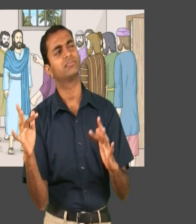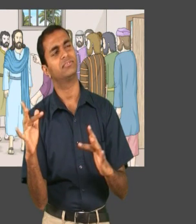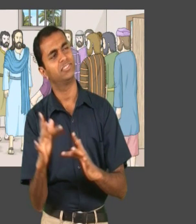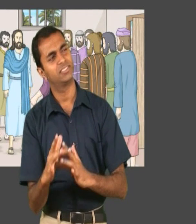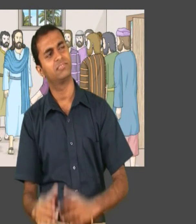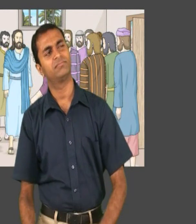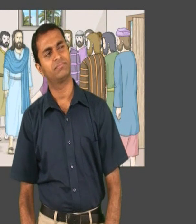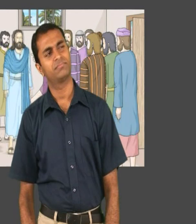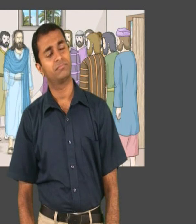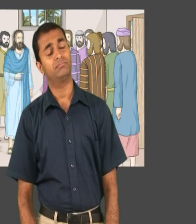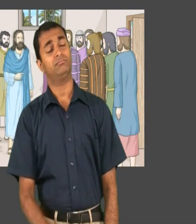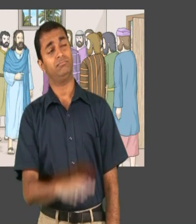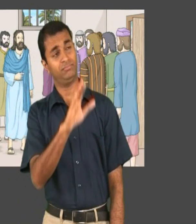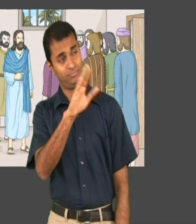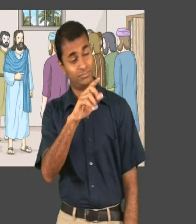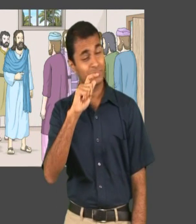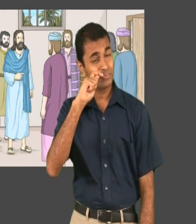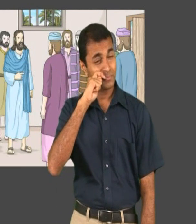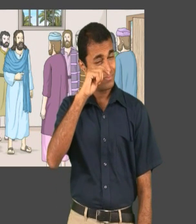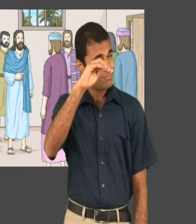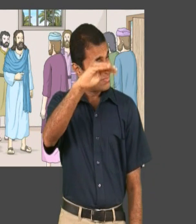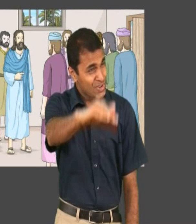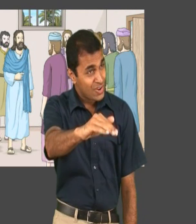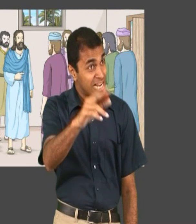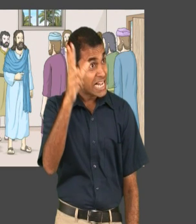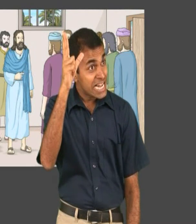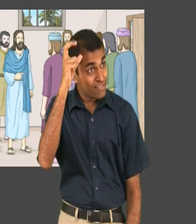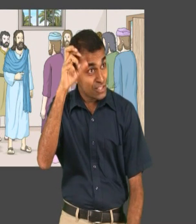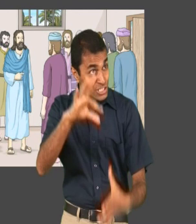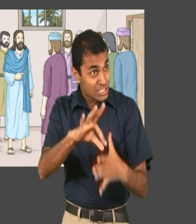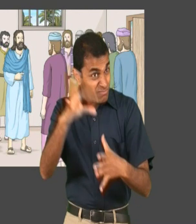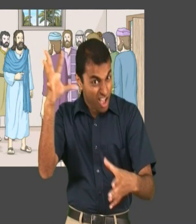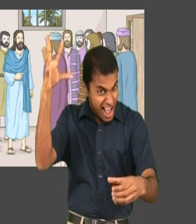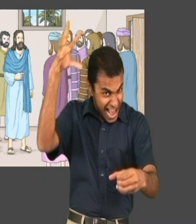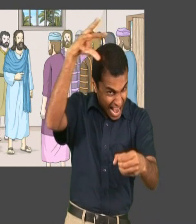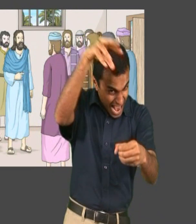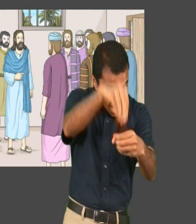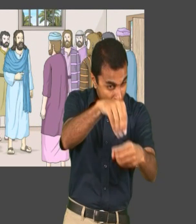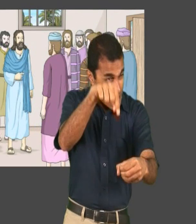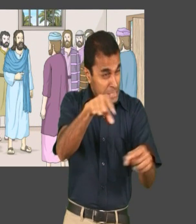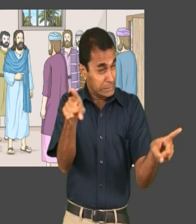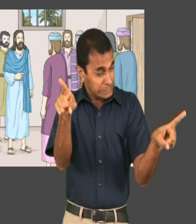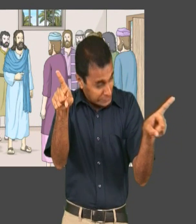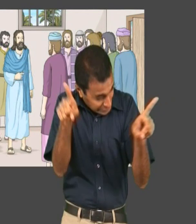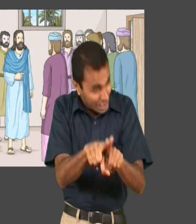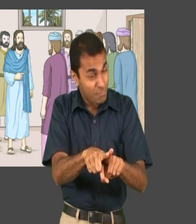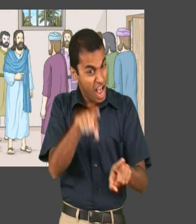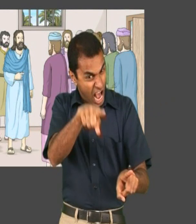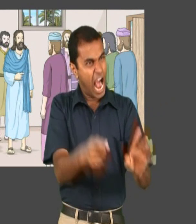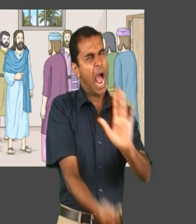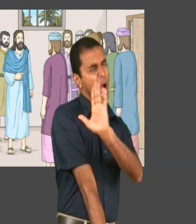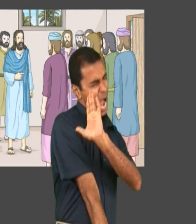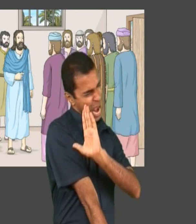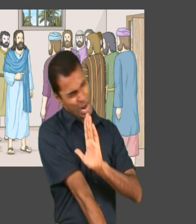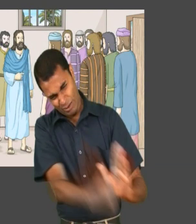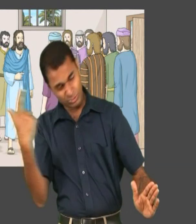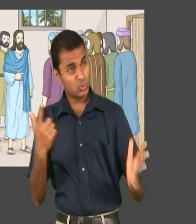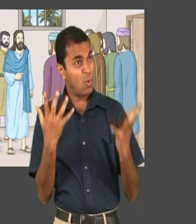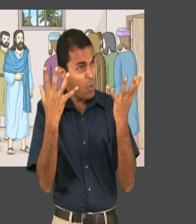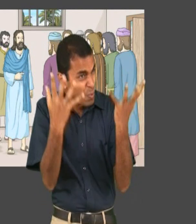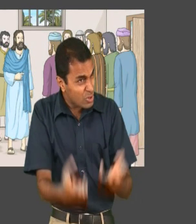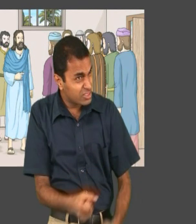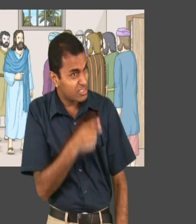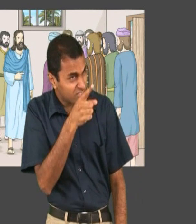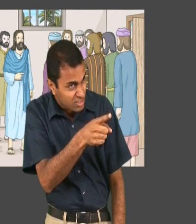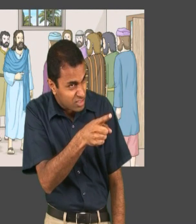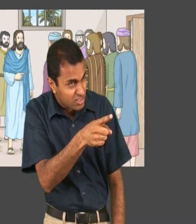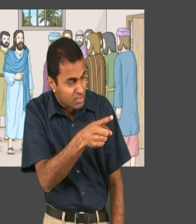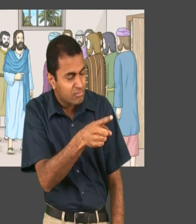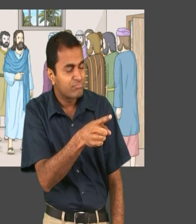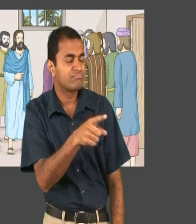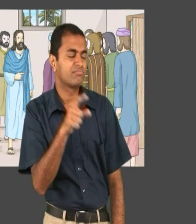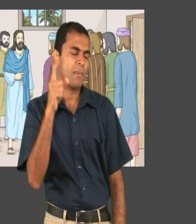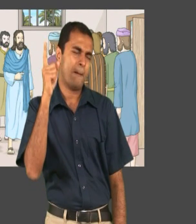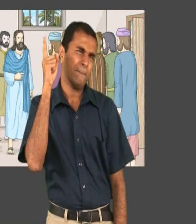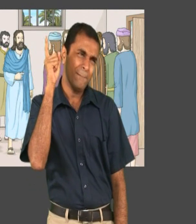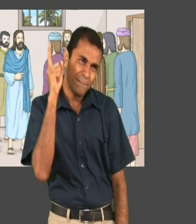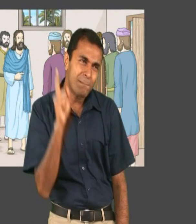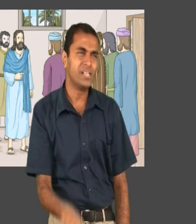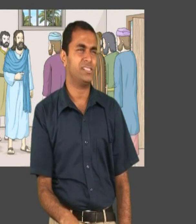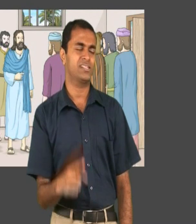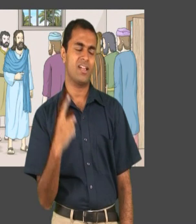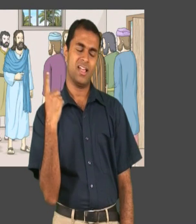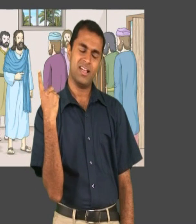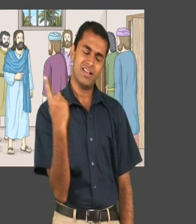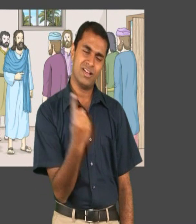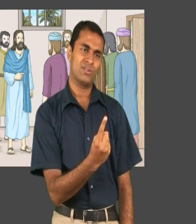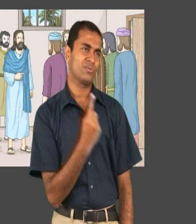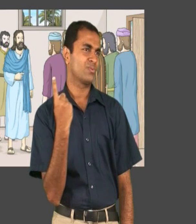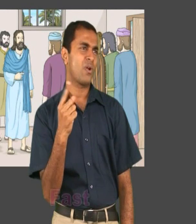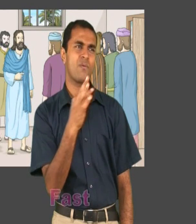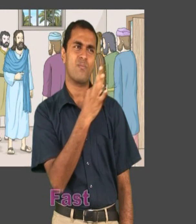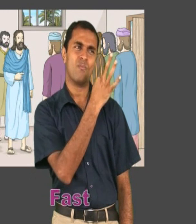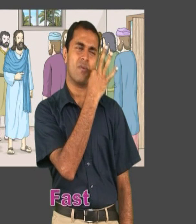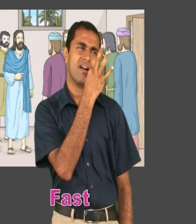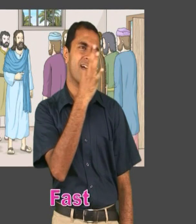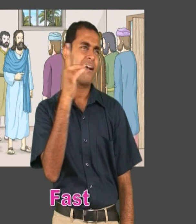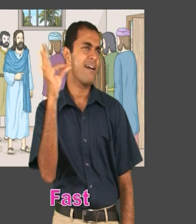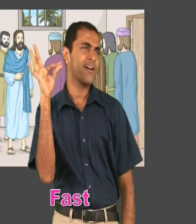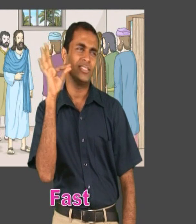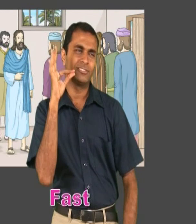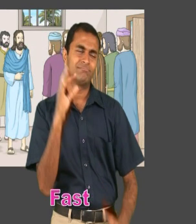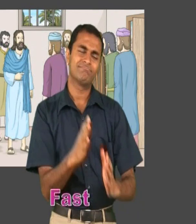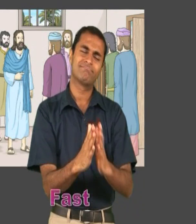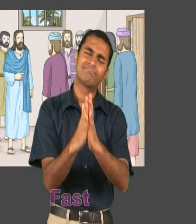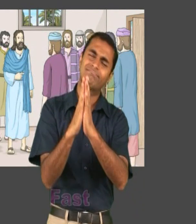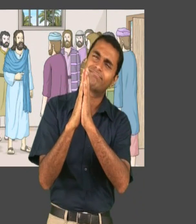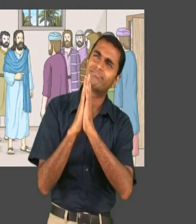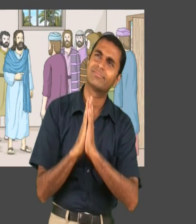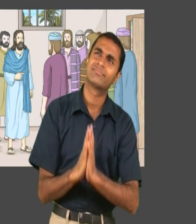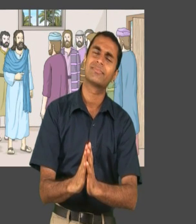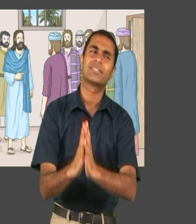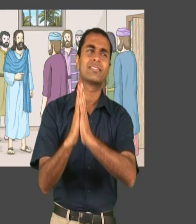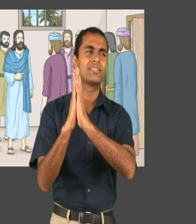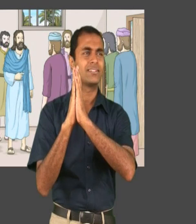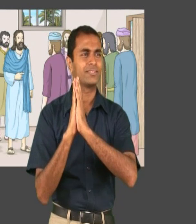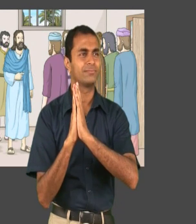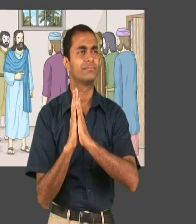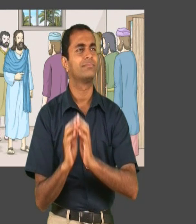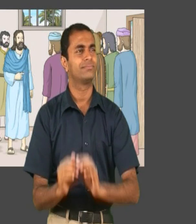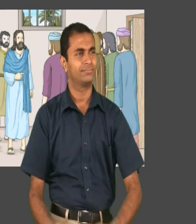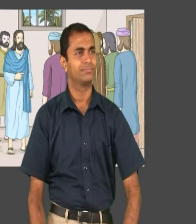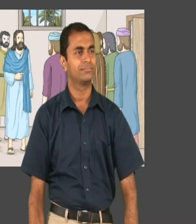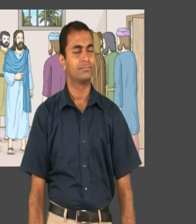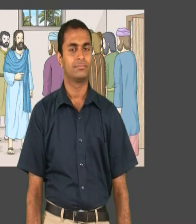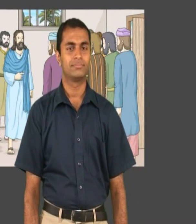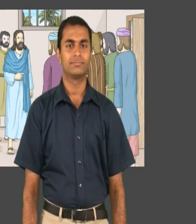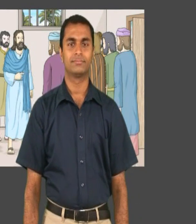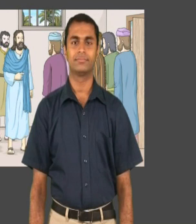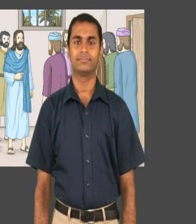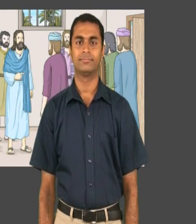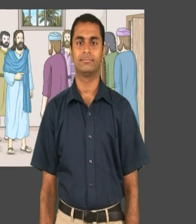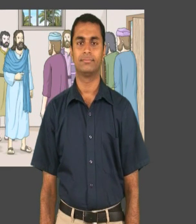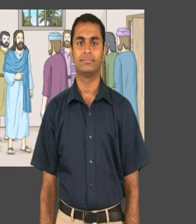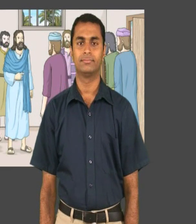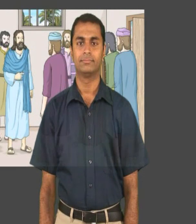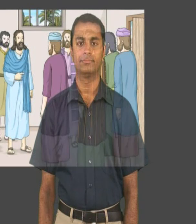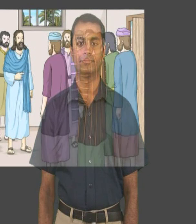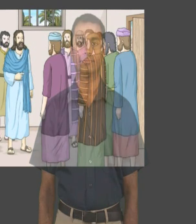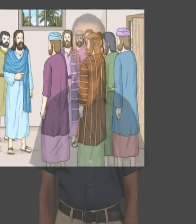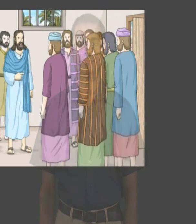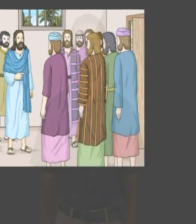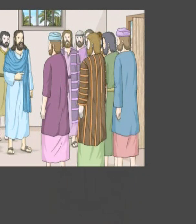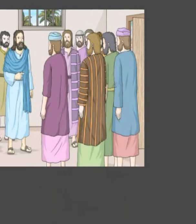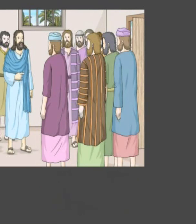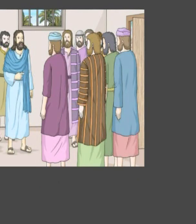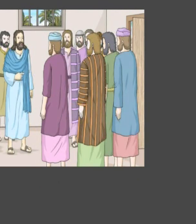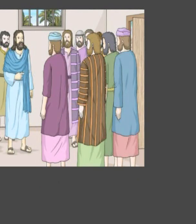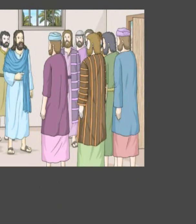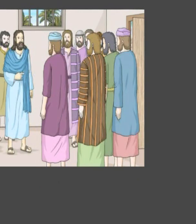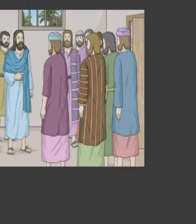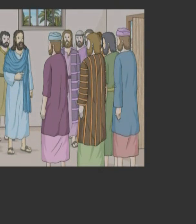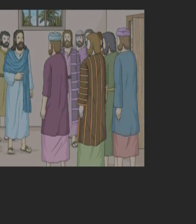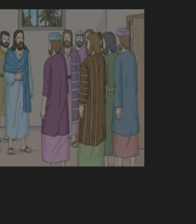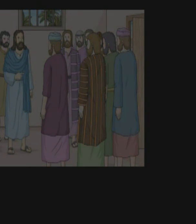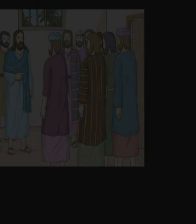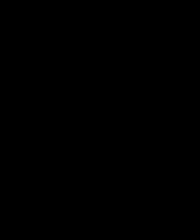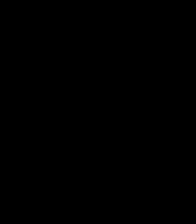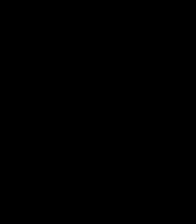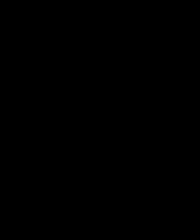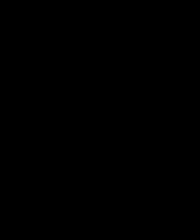Jesus answered, “This kind cannot come out, except by prayer.”